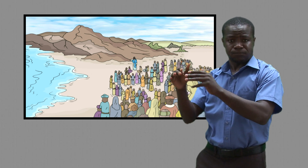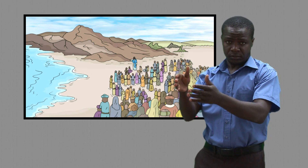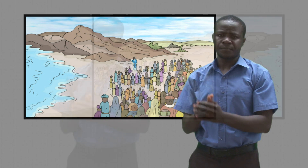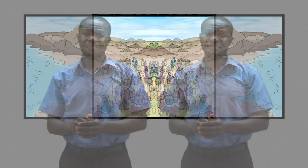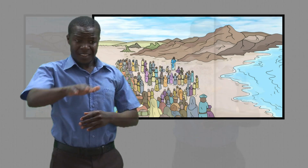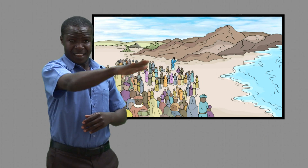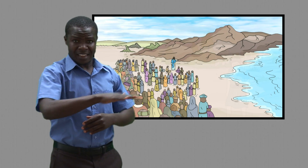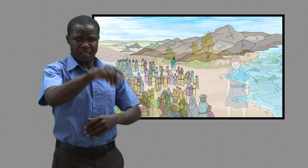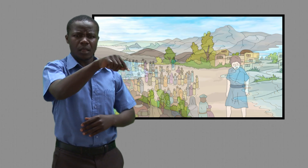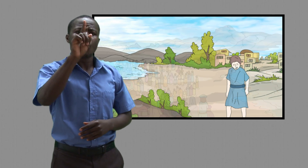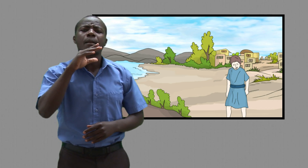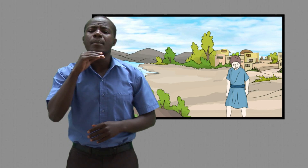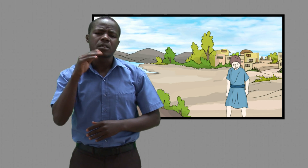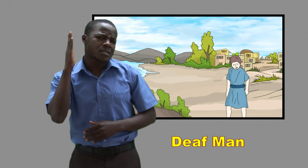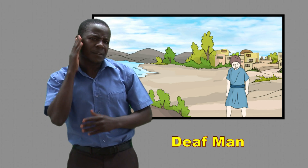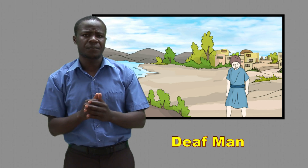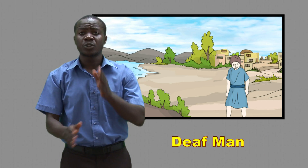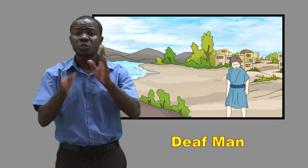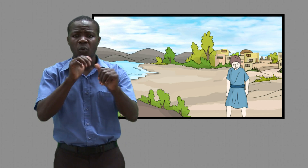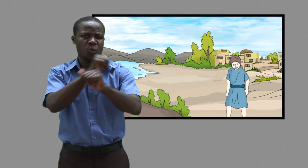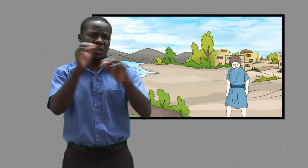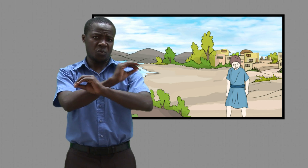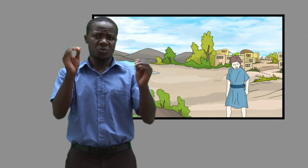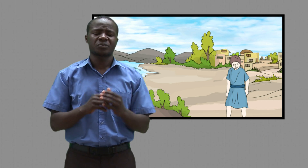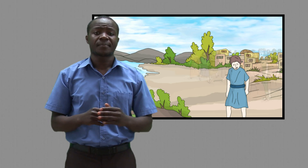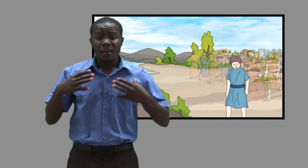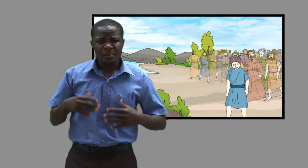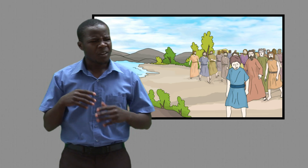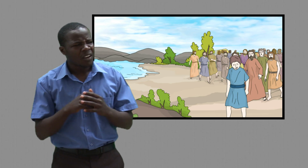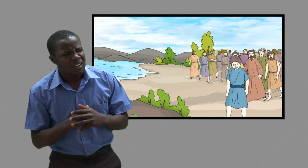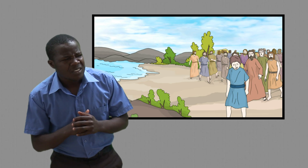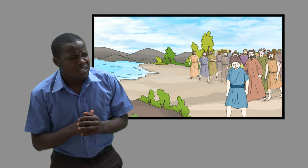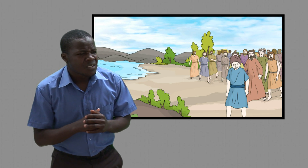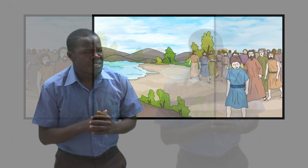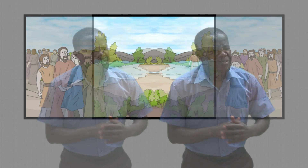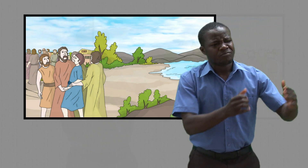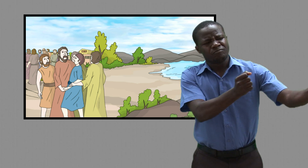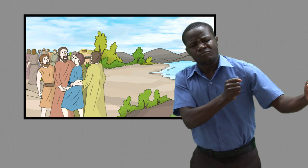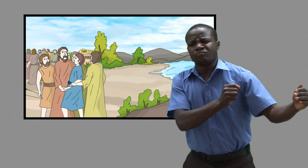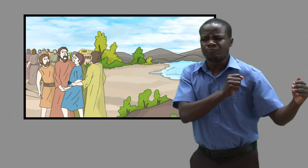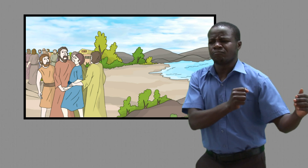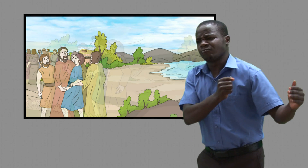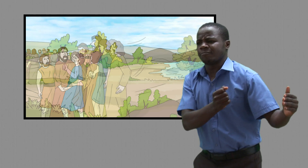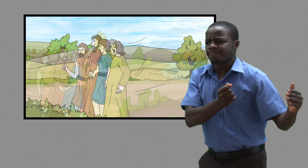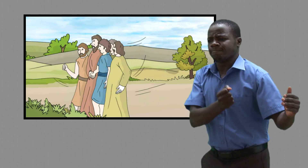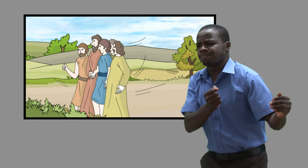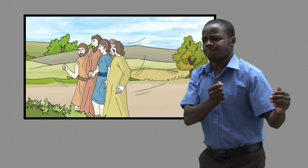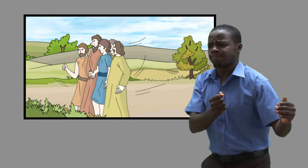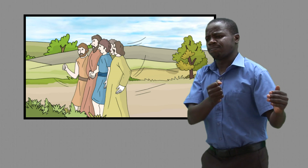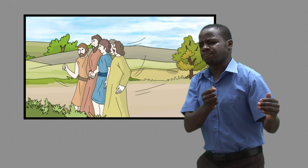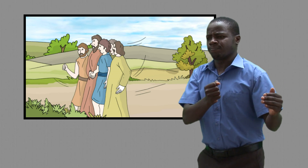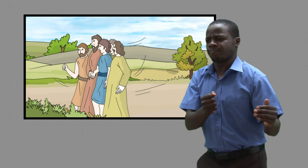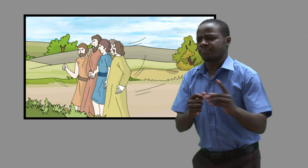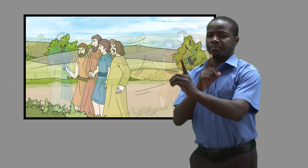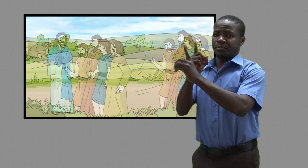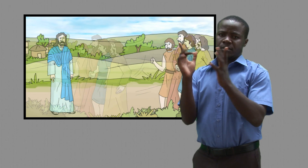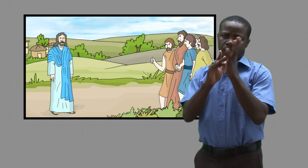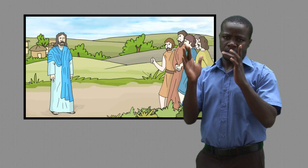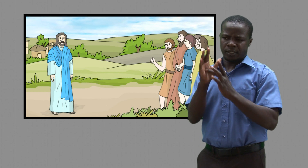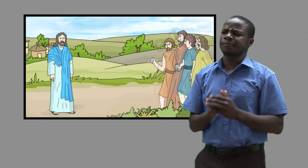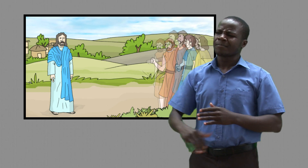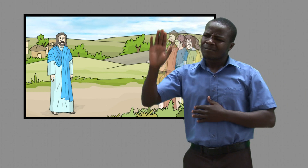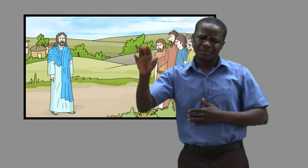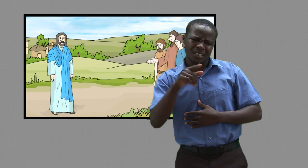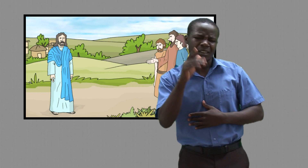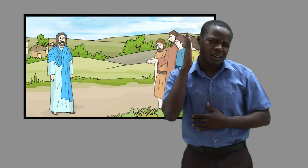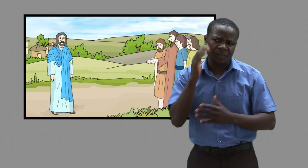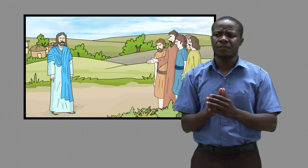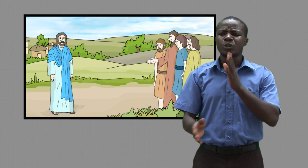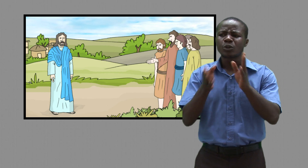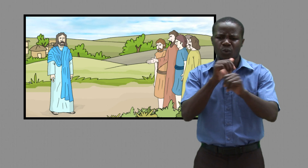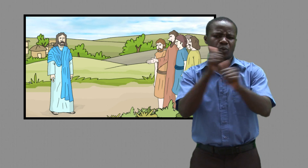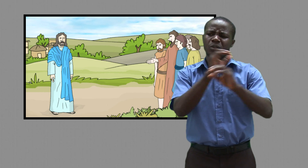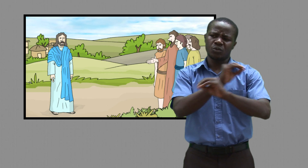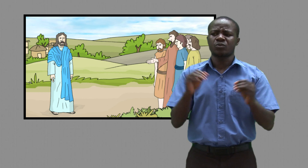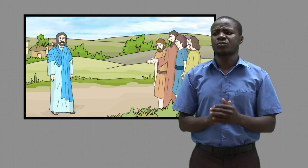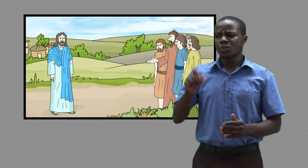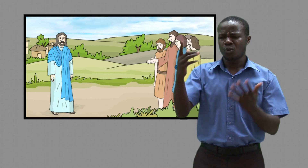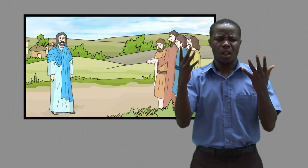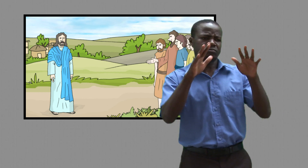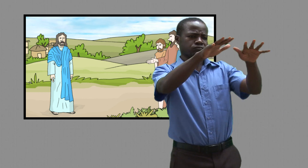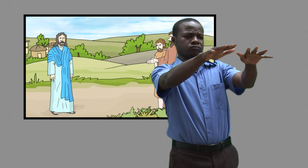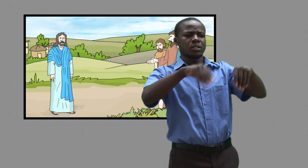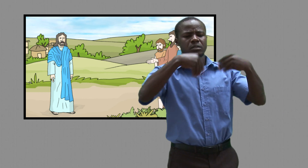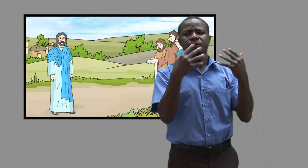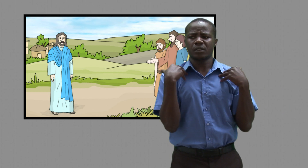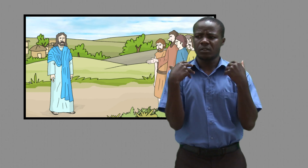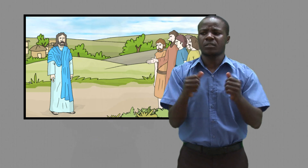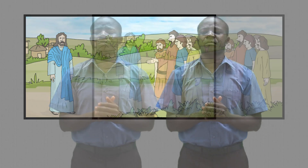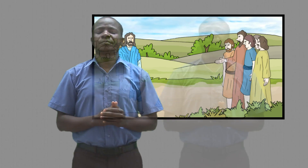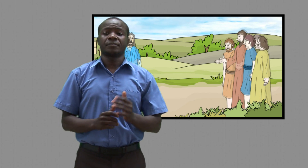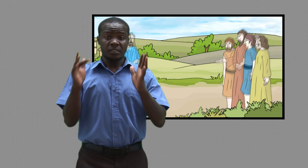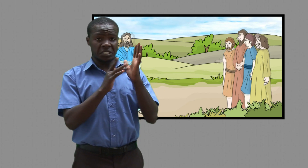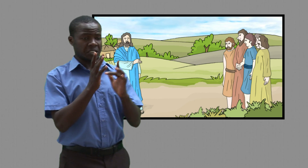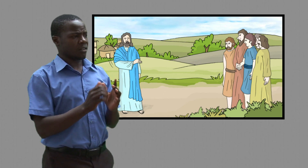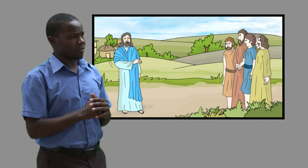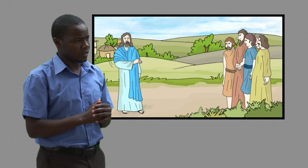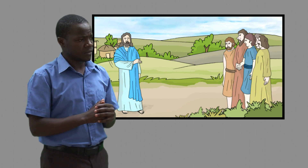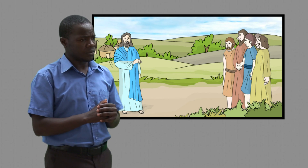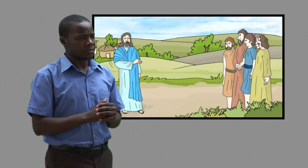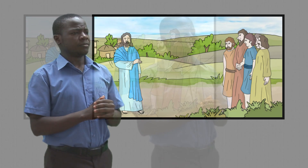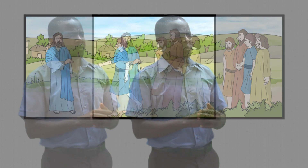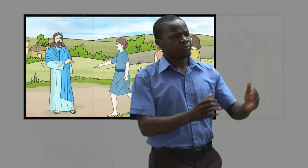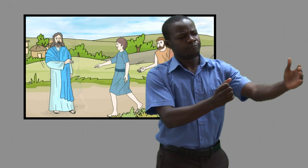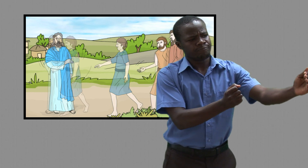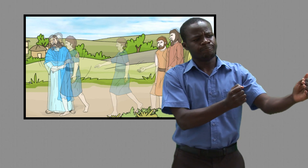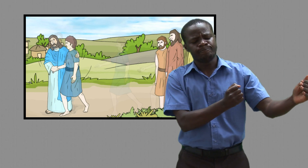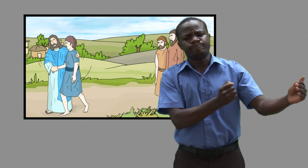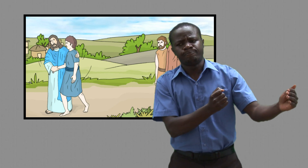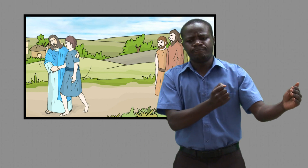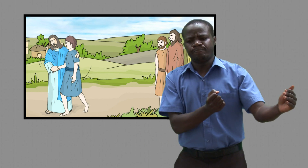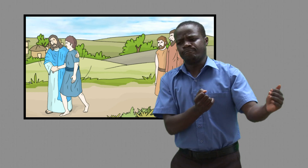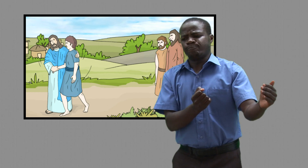Some people brought to Him a man who was deaf and hardly able to speak, and they begged Jesus to place His hand on him.